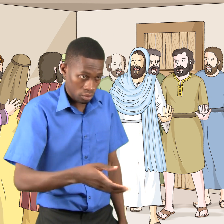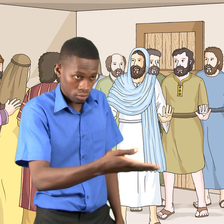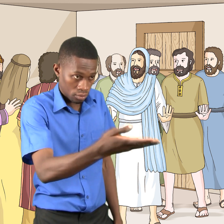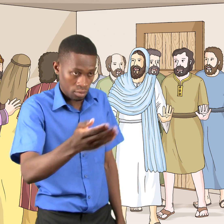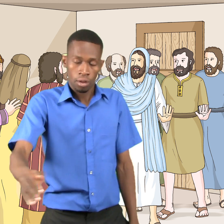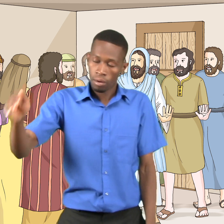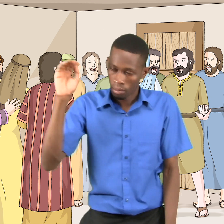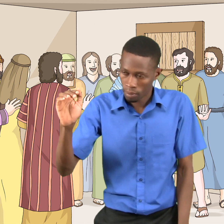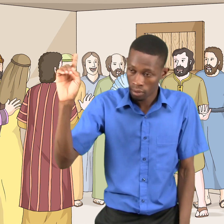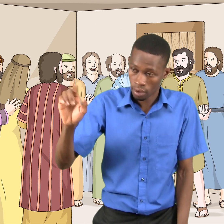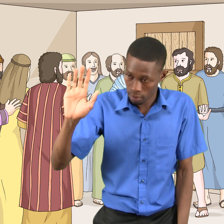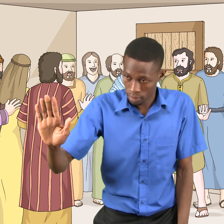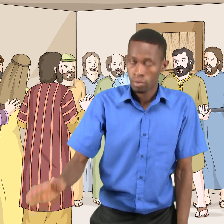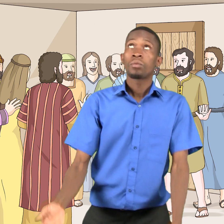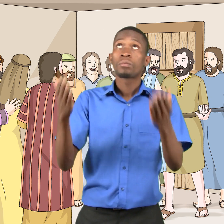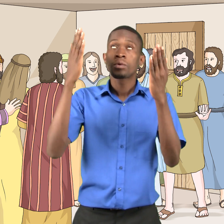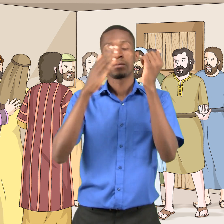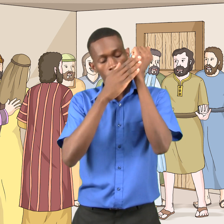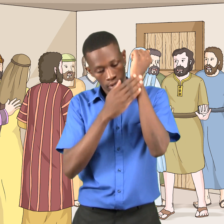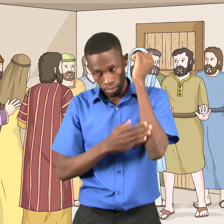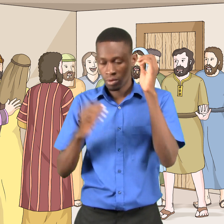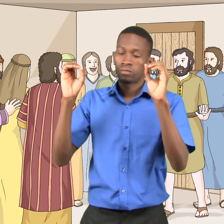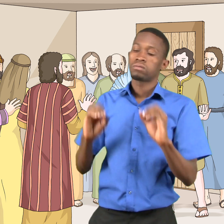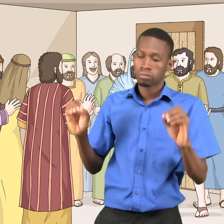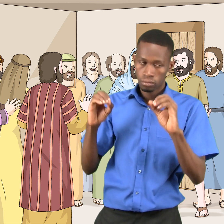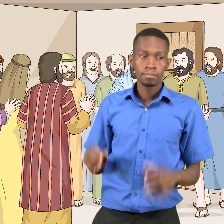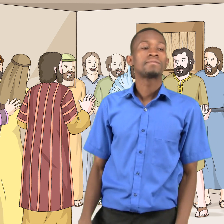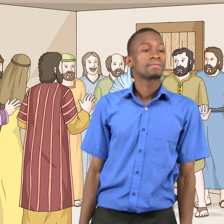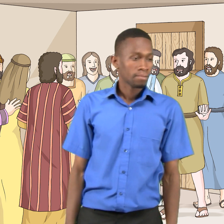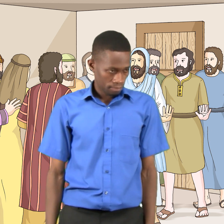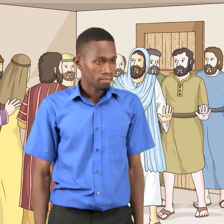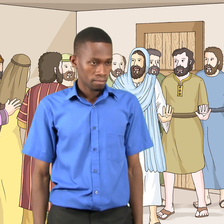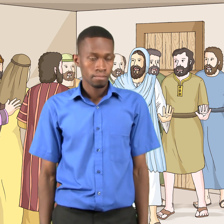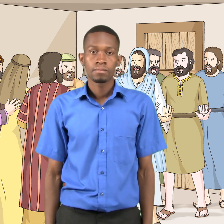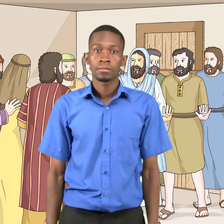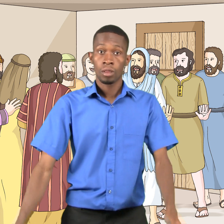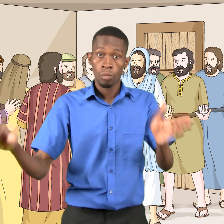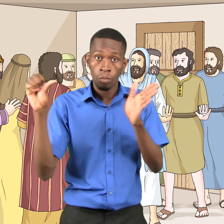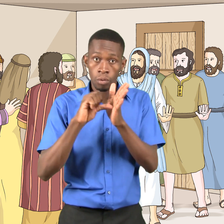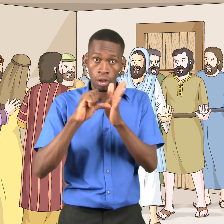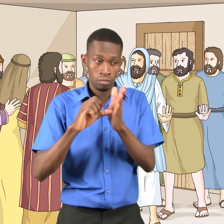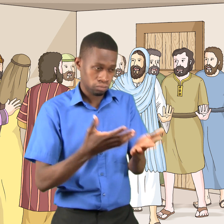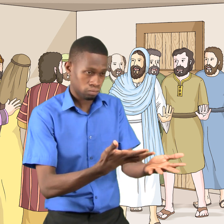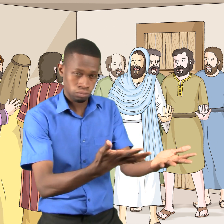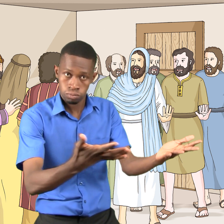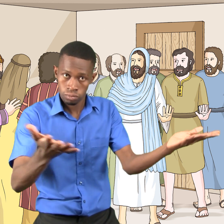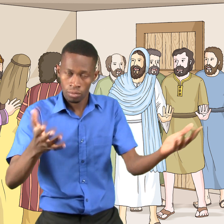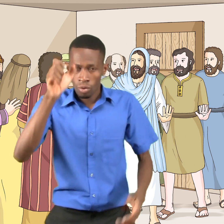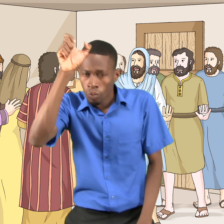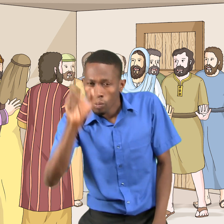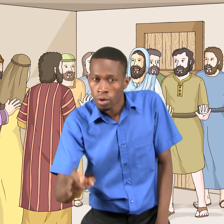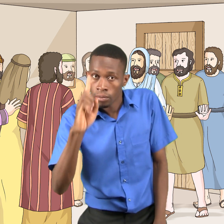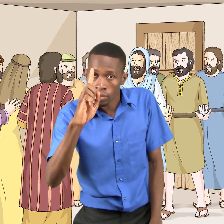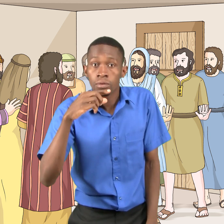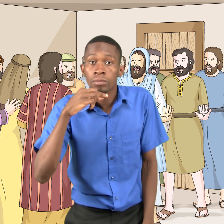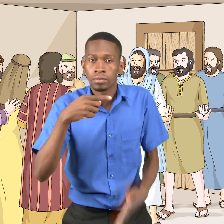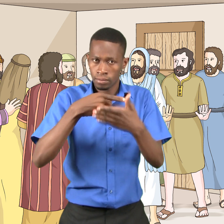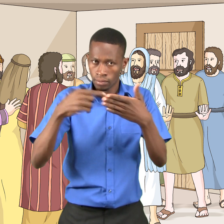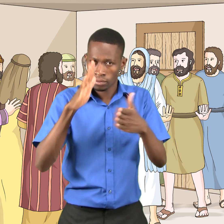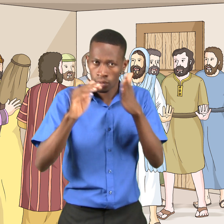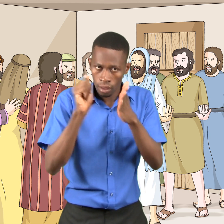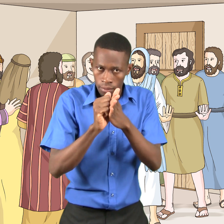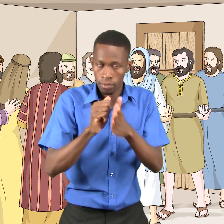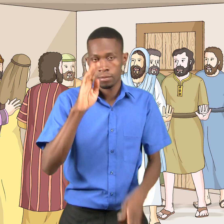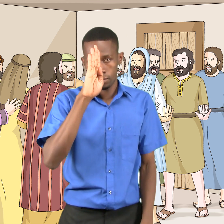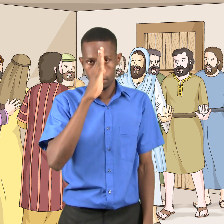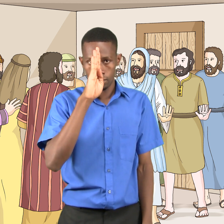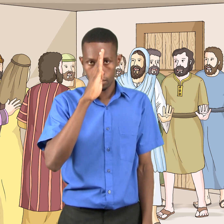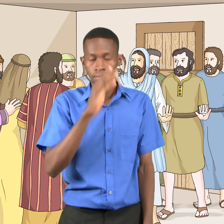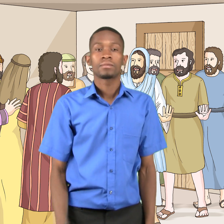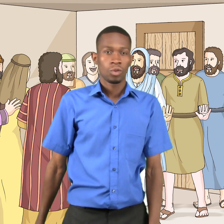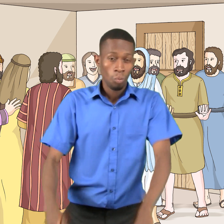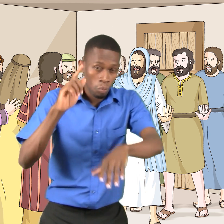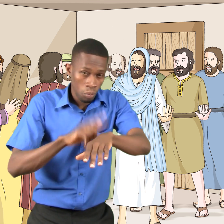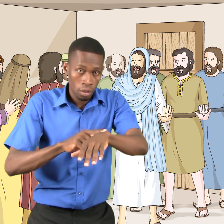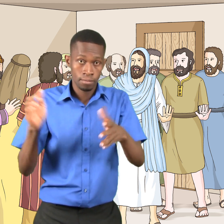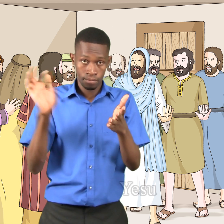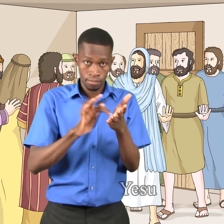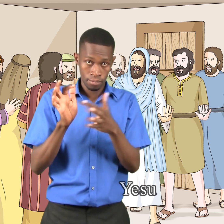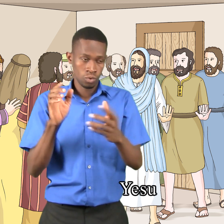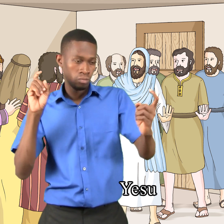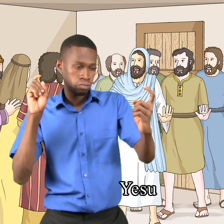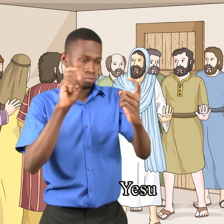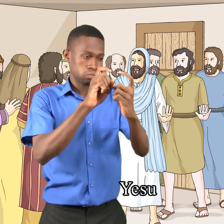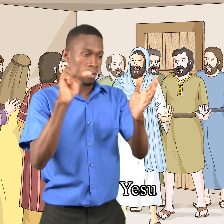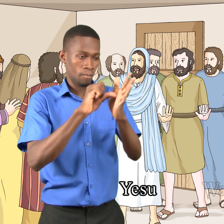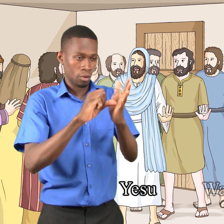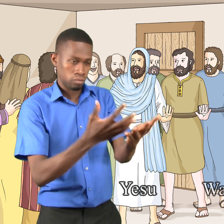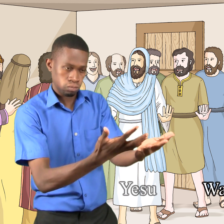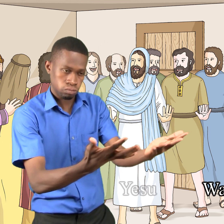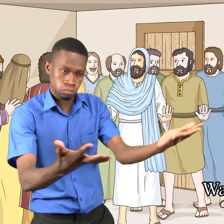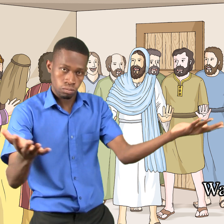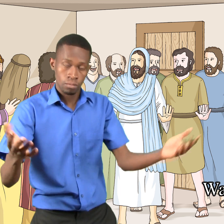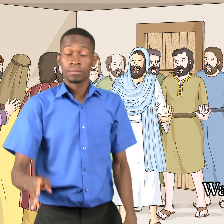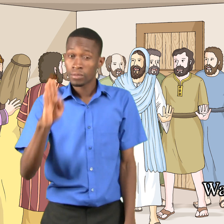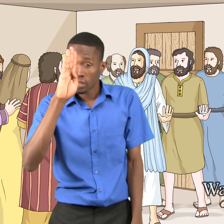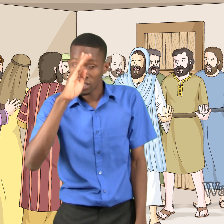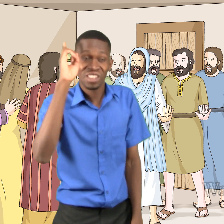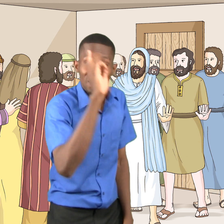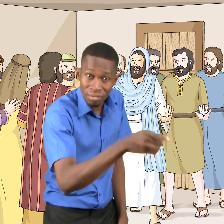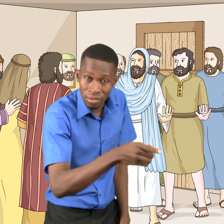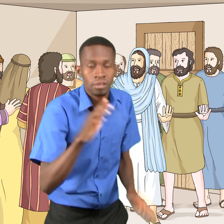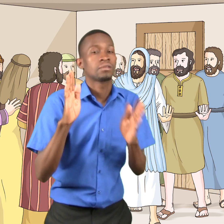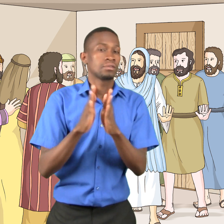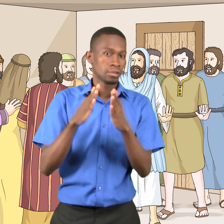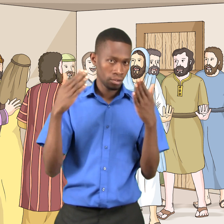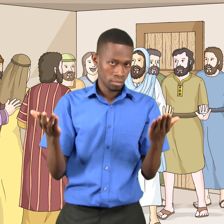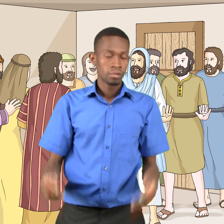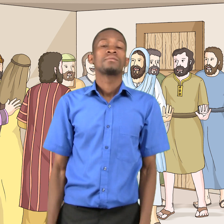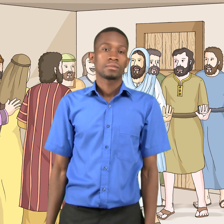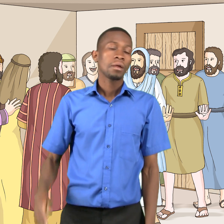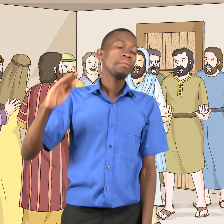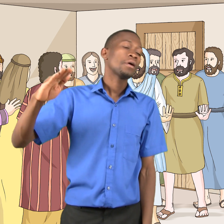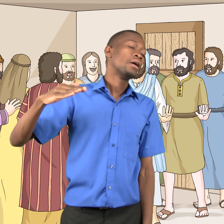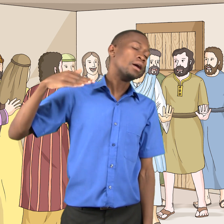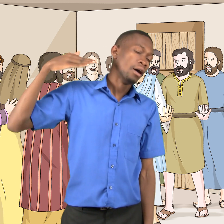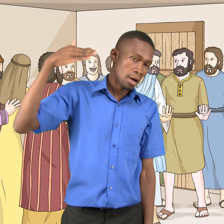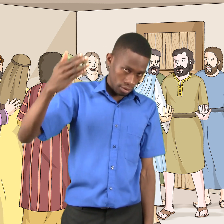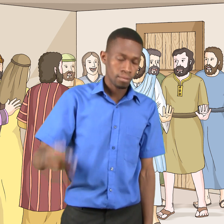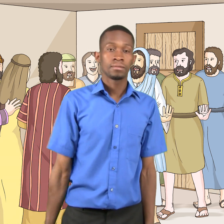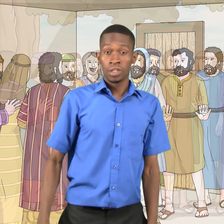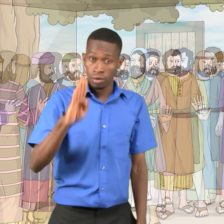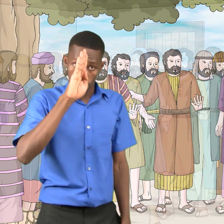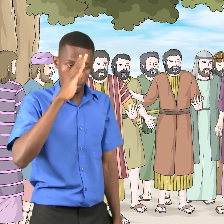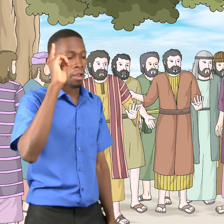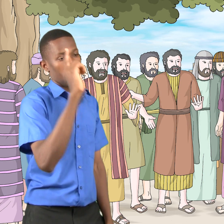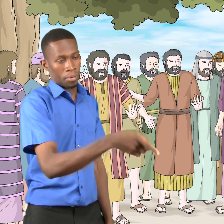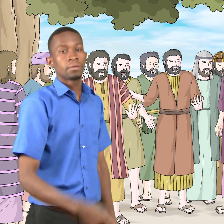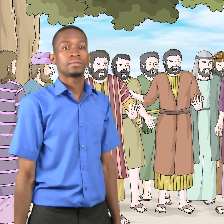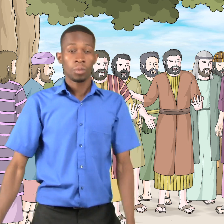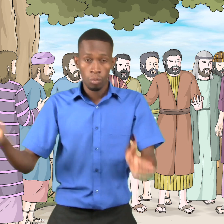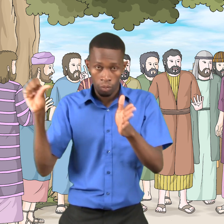So the other disciples told him, “We have seen the Lord!”